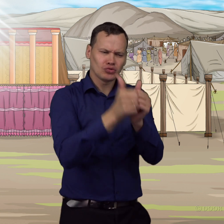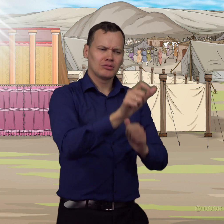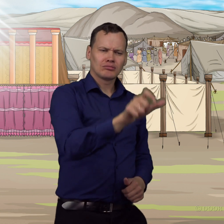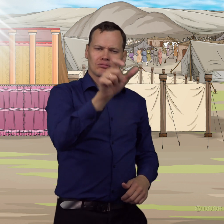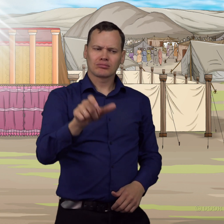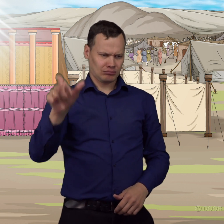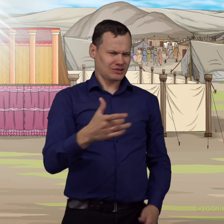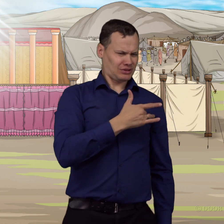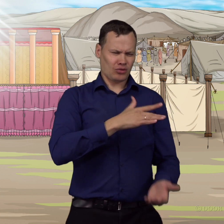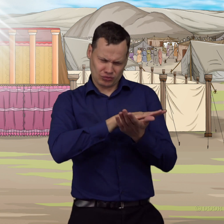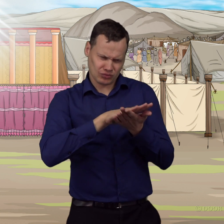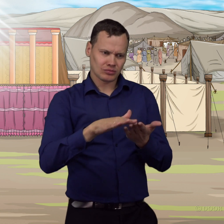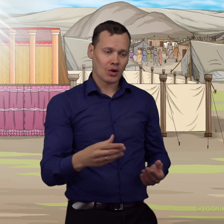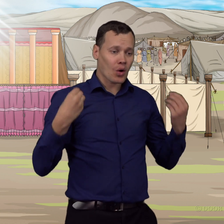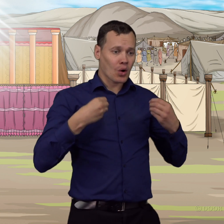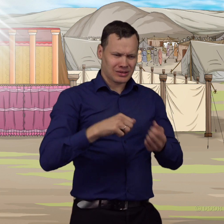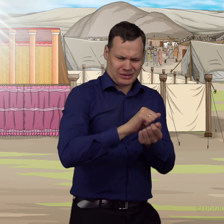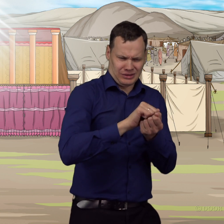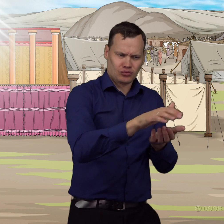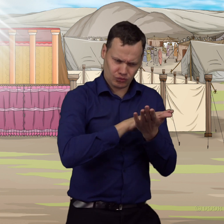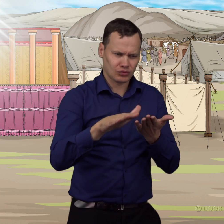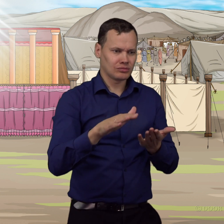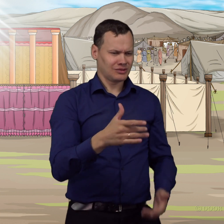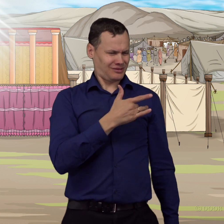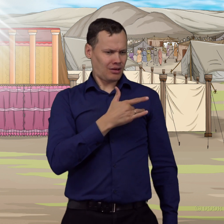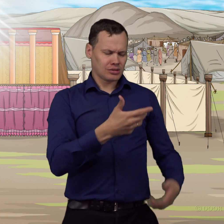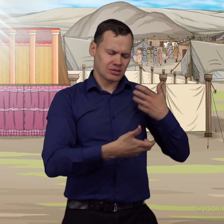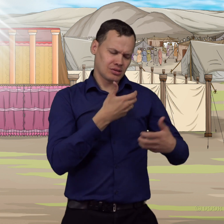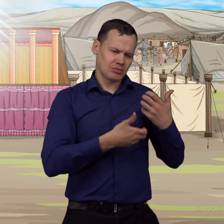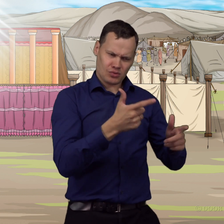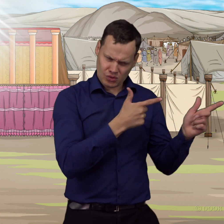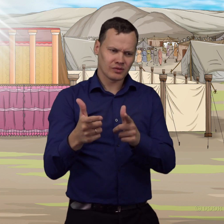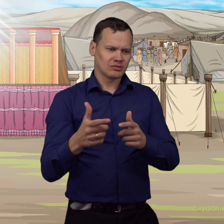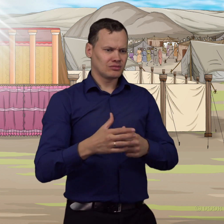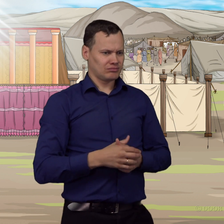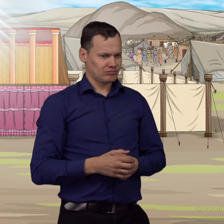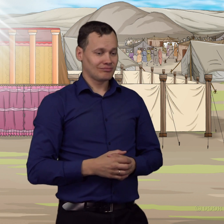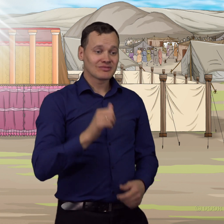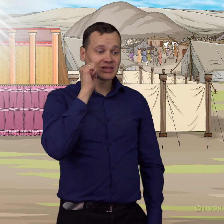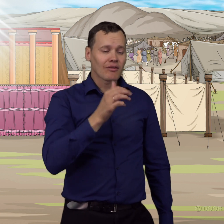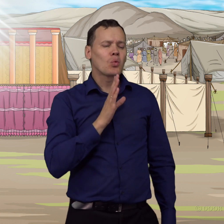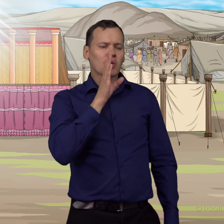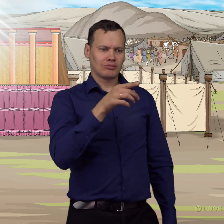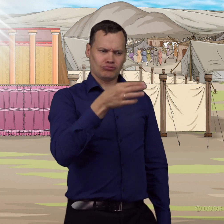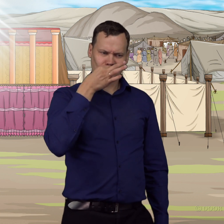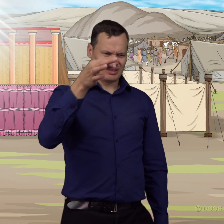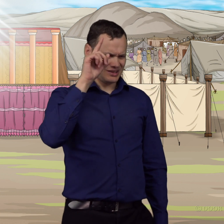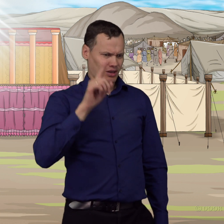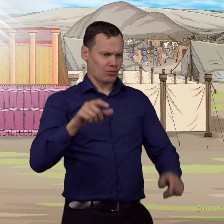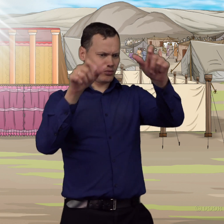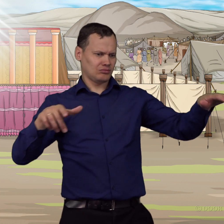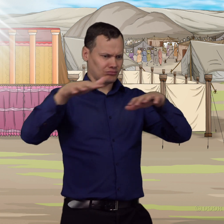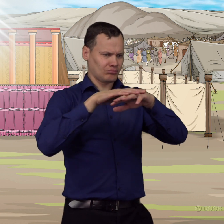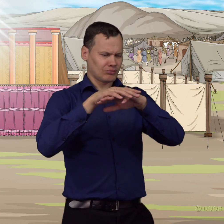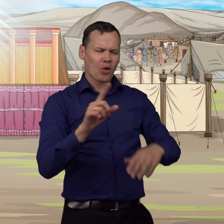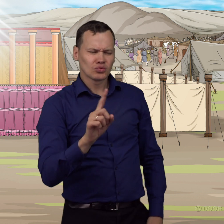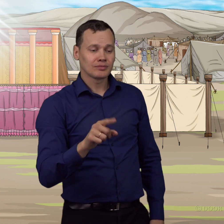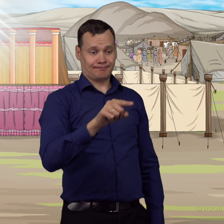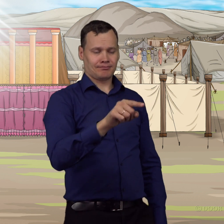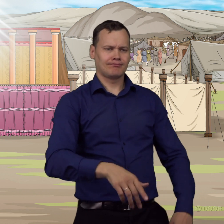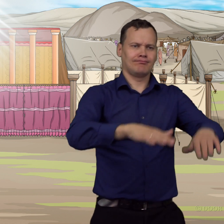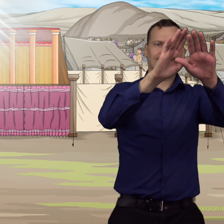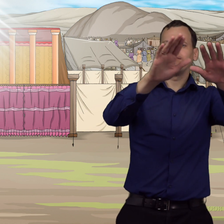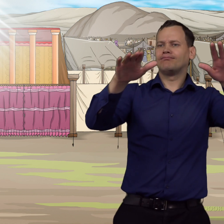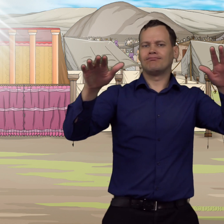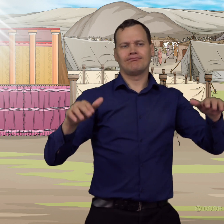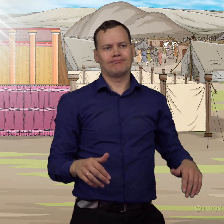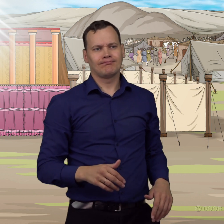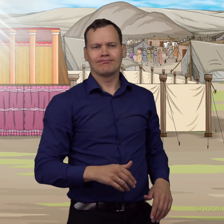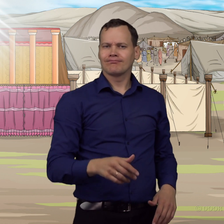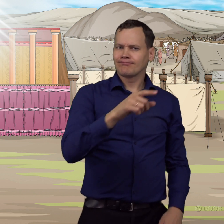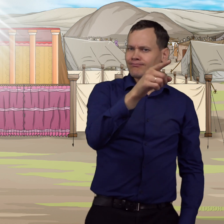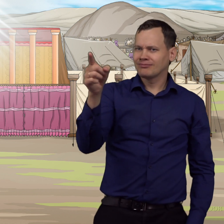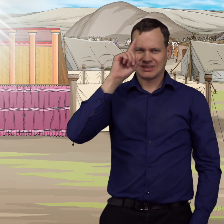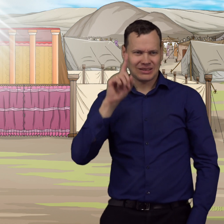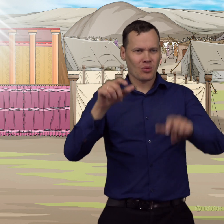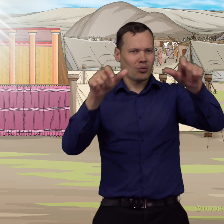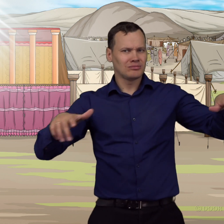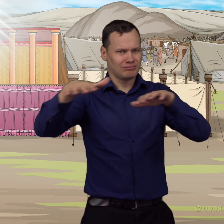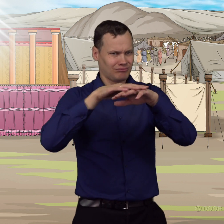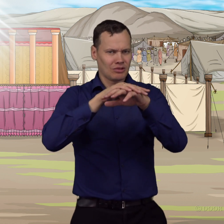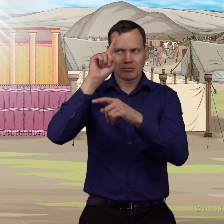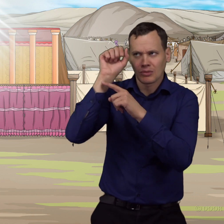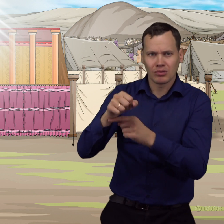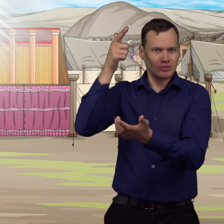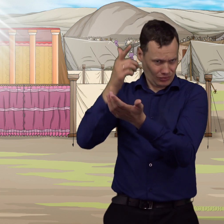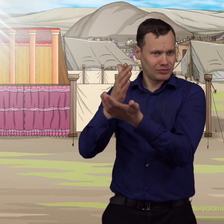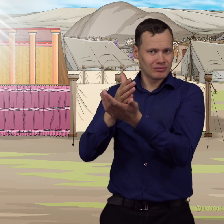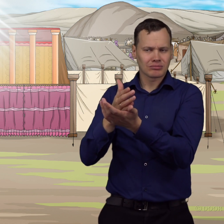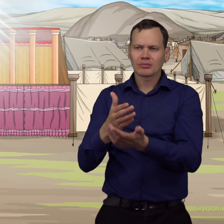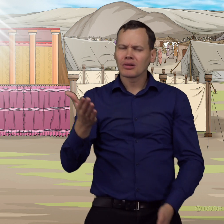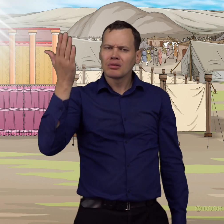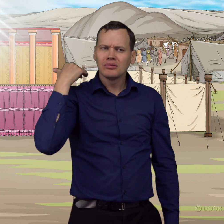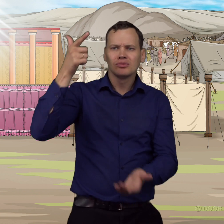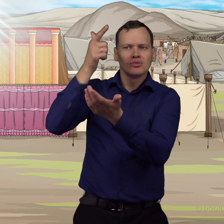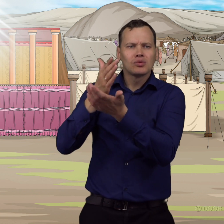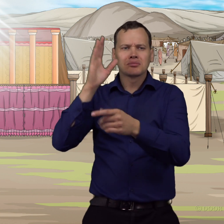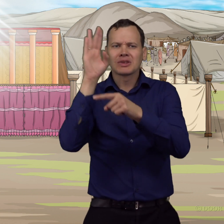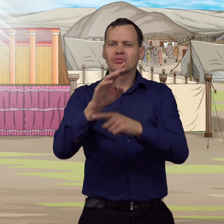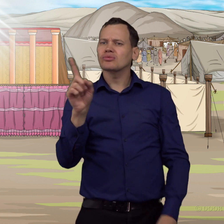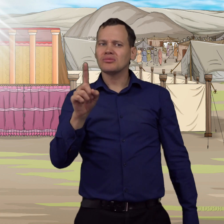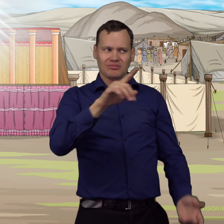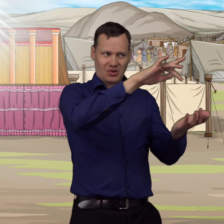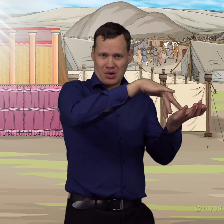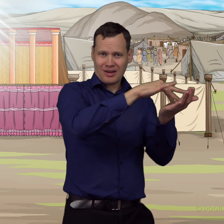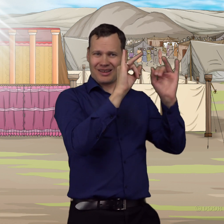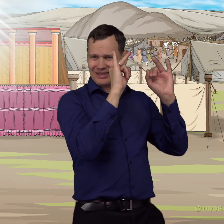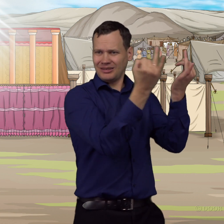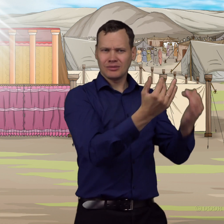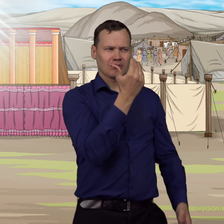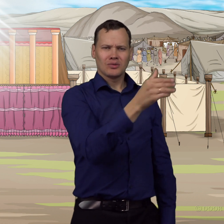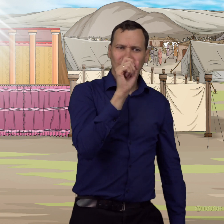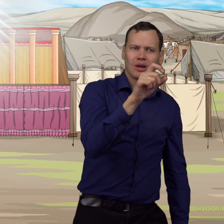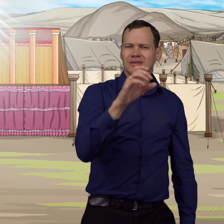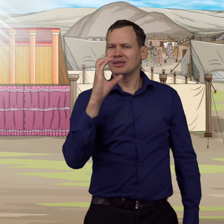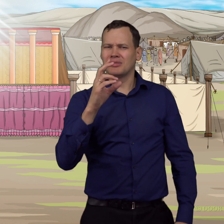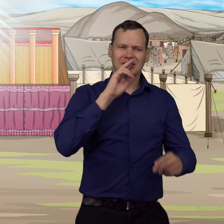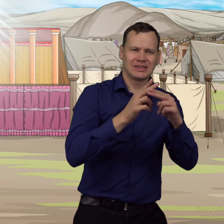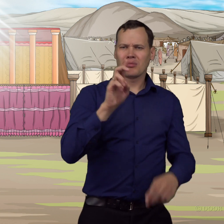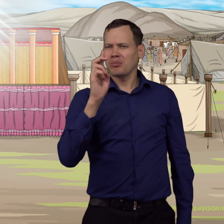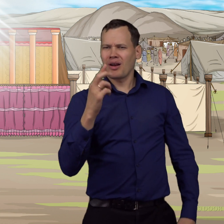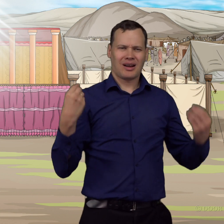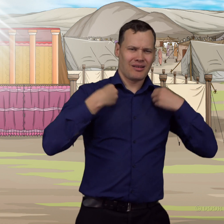I will no longer be with you unless you remove from among you whatever is devoted to destruction.